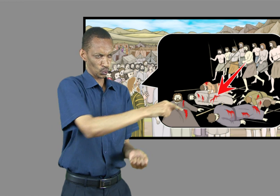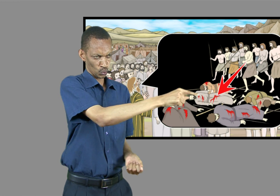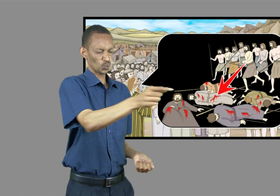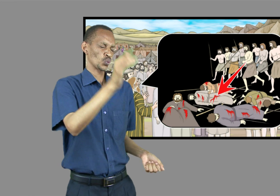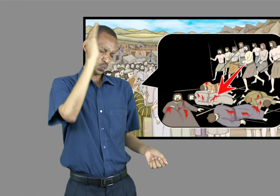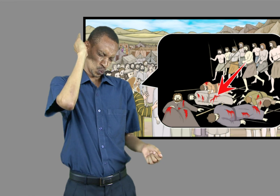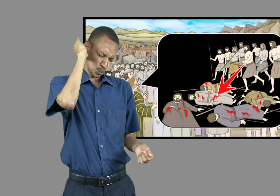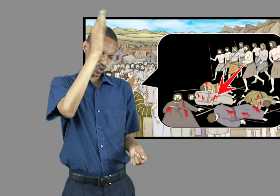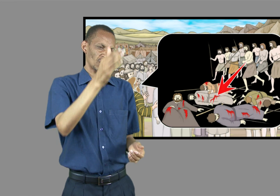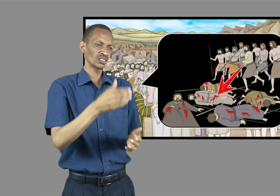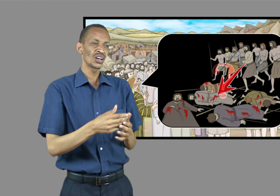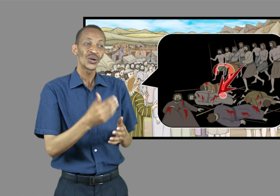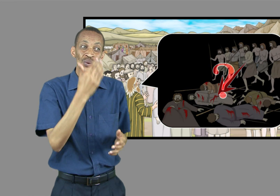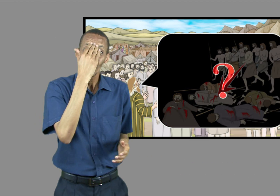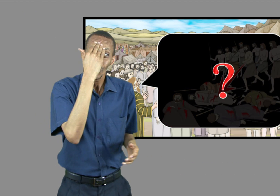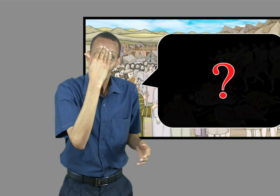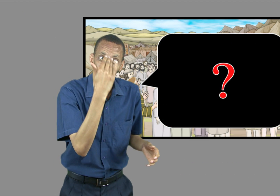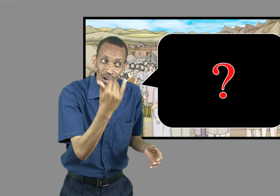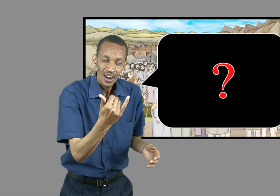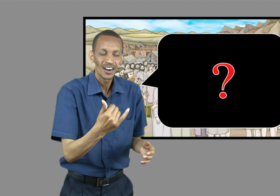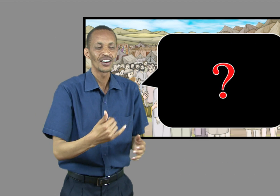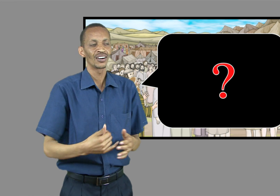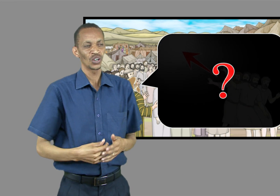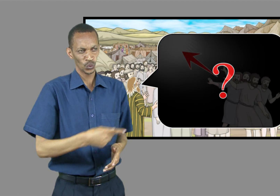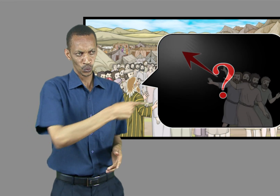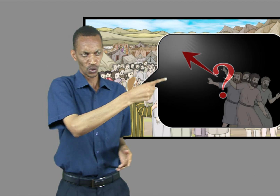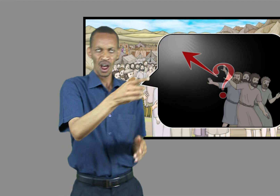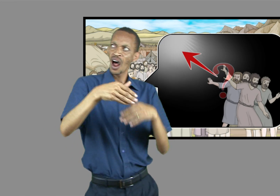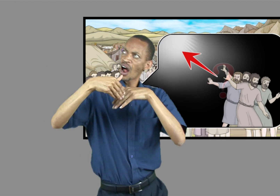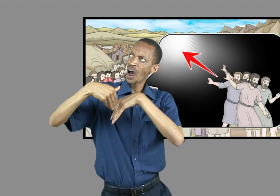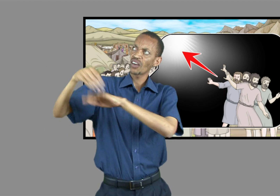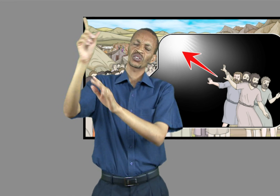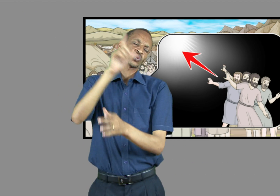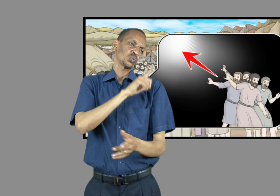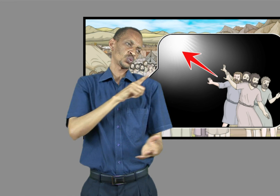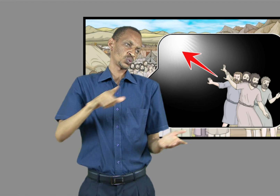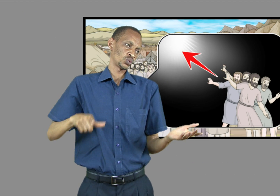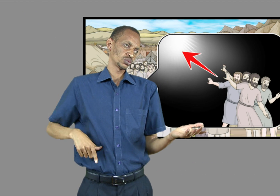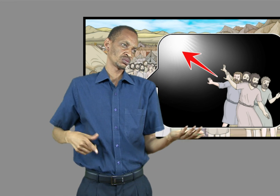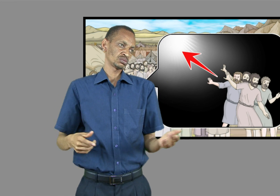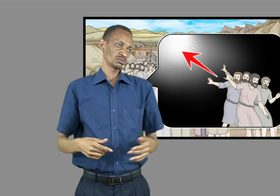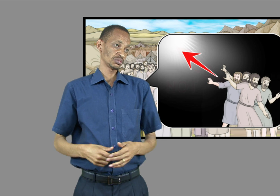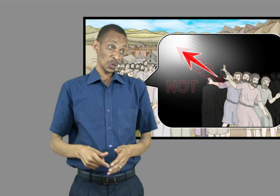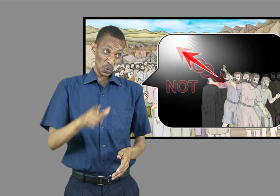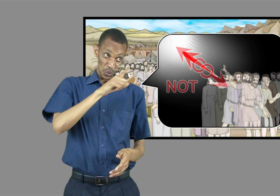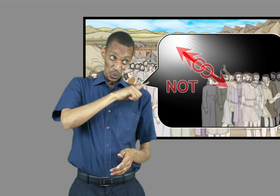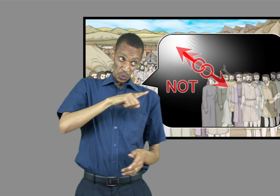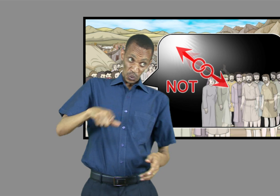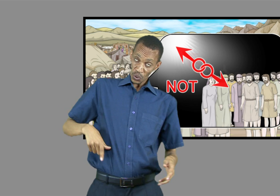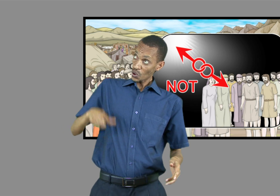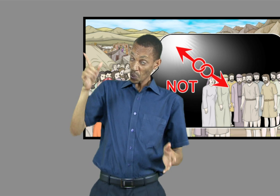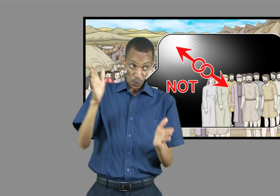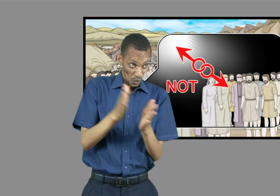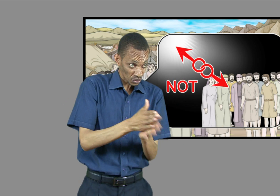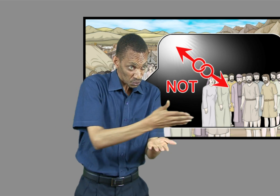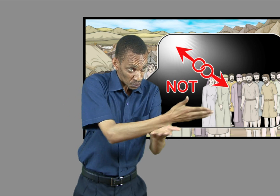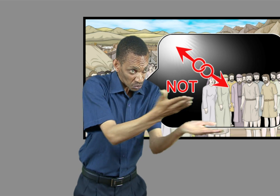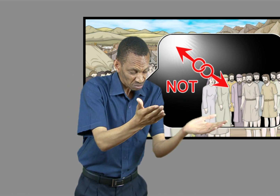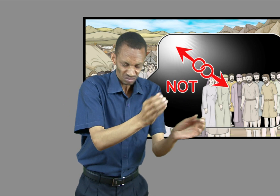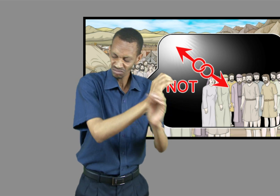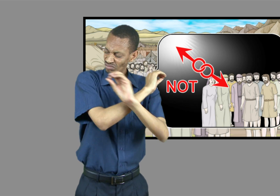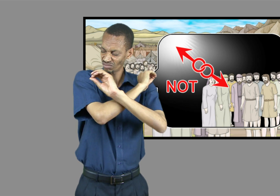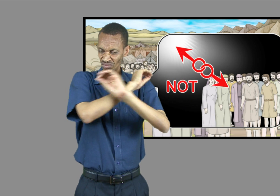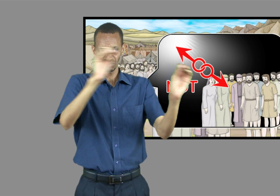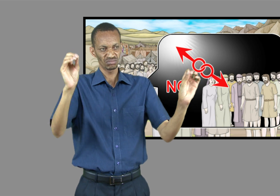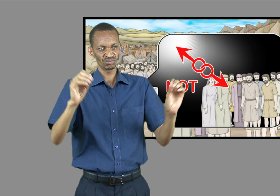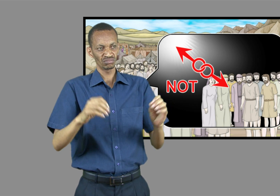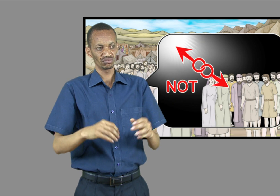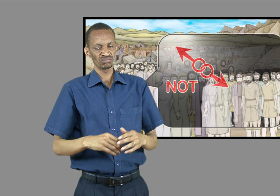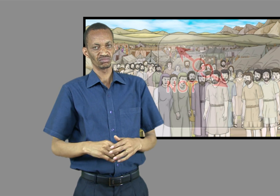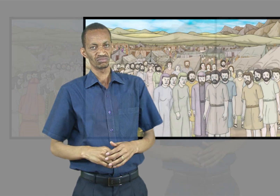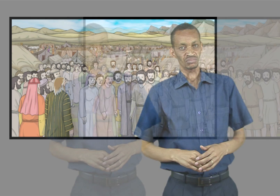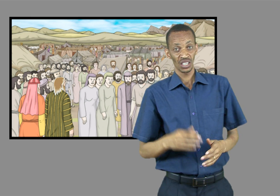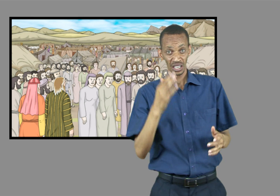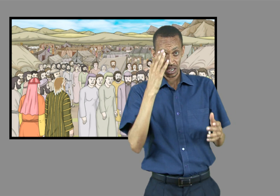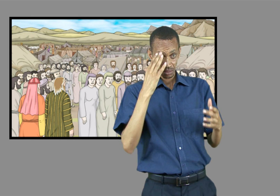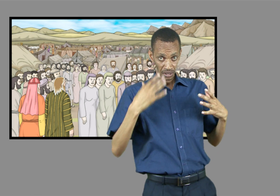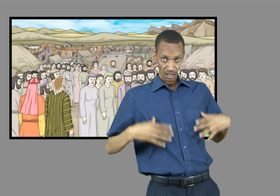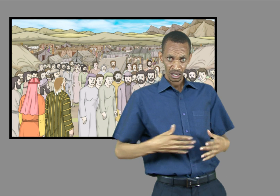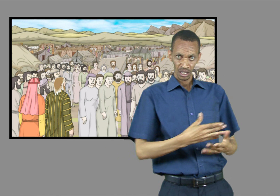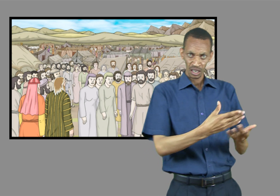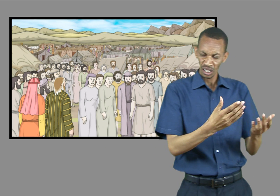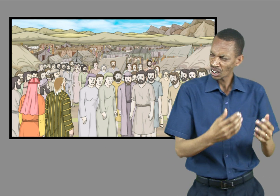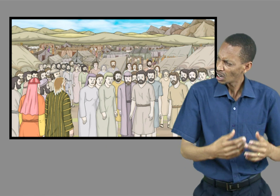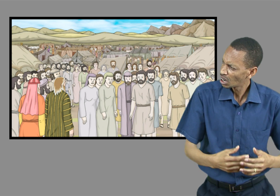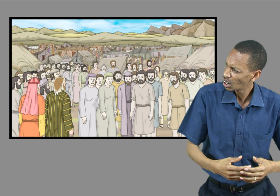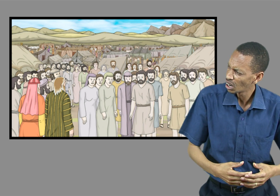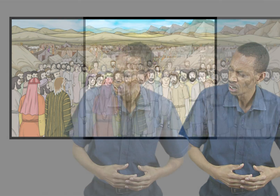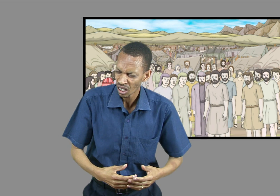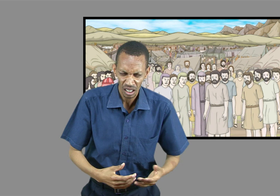Because you have turned away from the LORD, He will not be with you.”